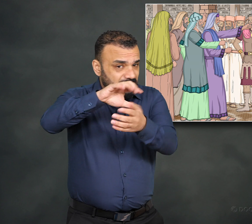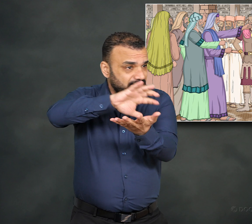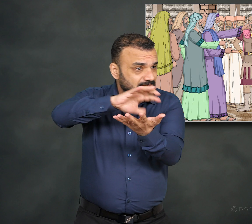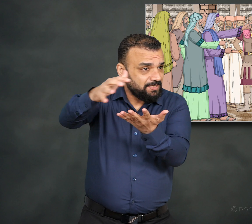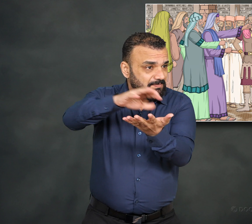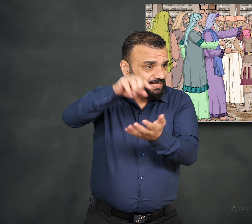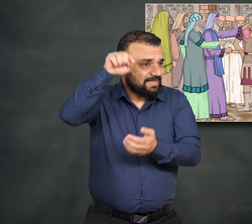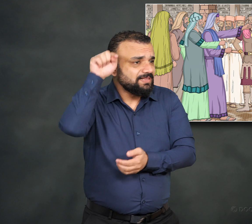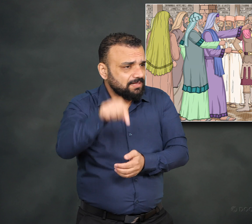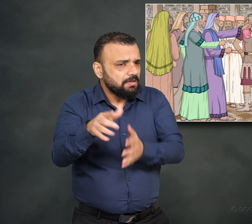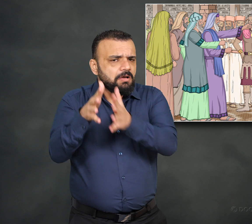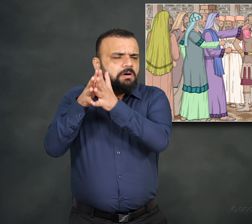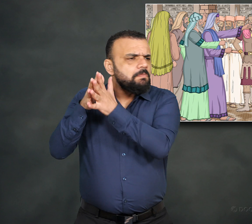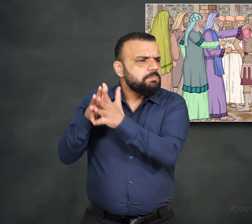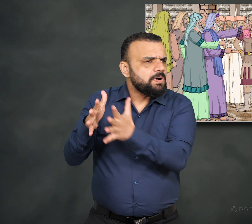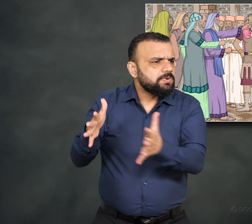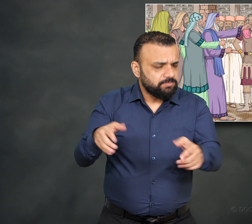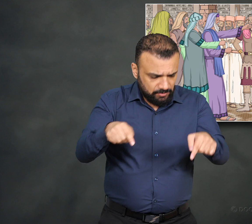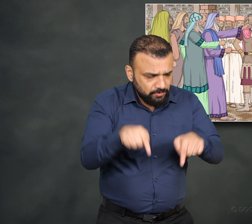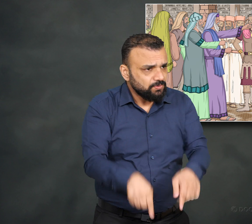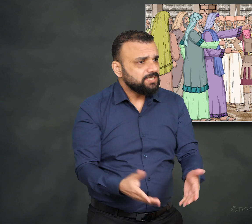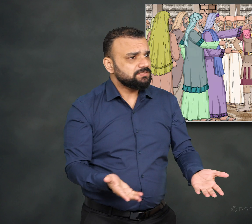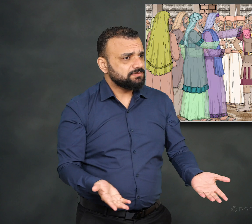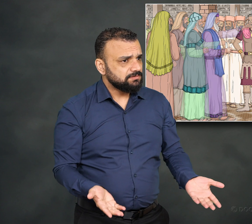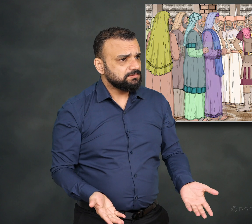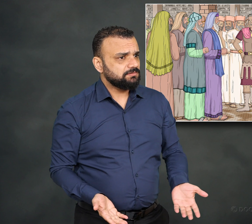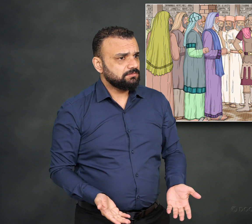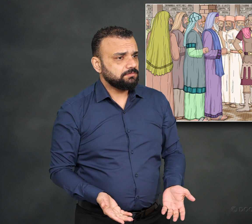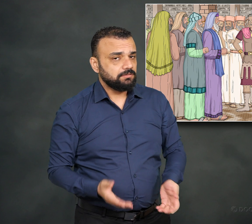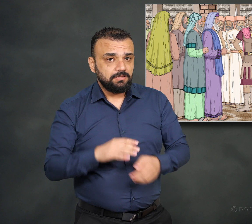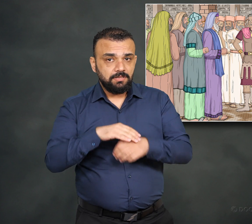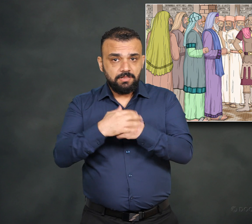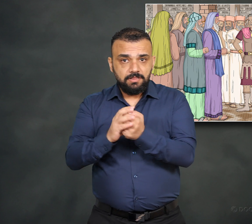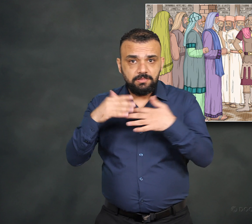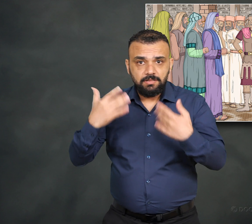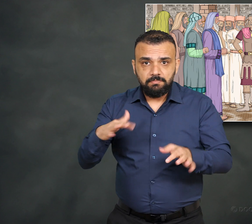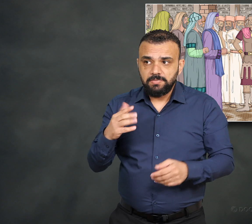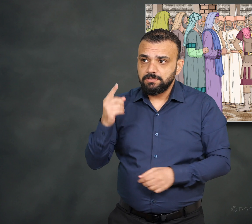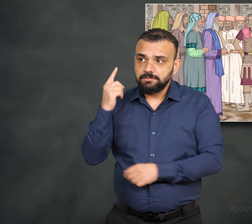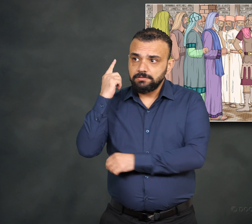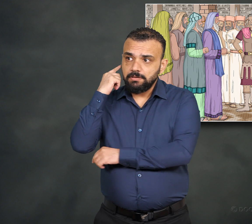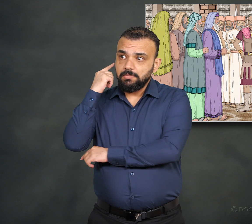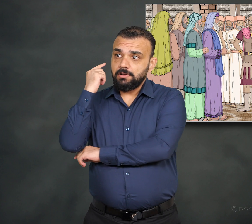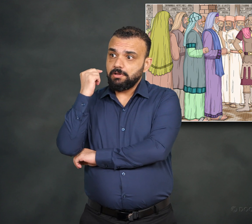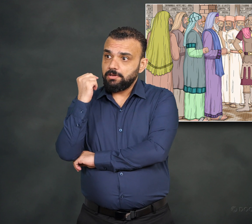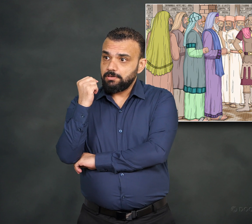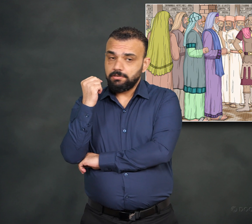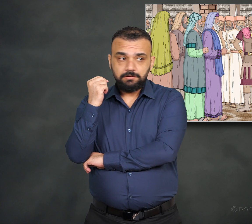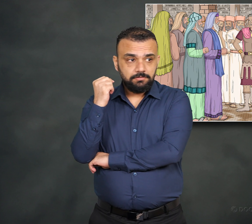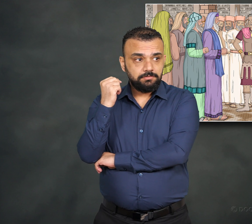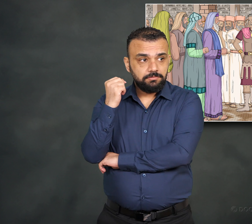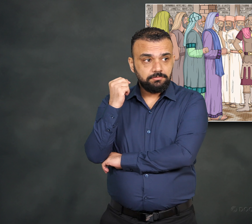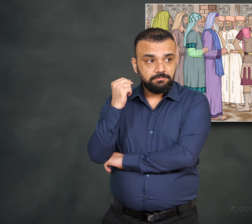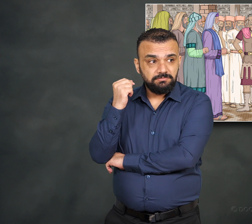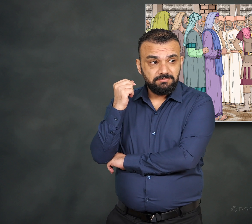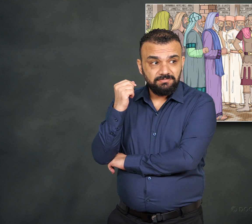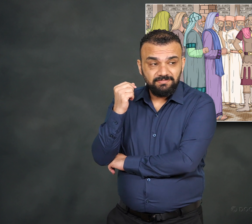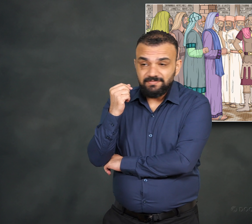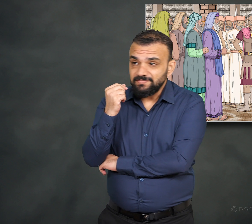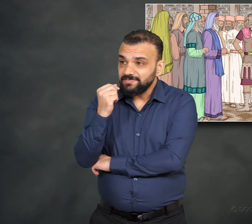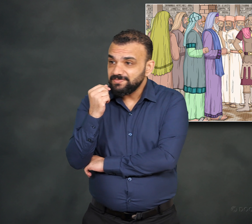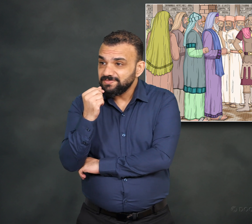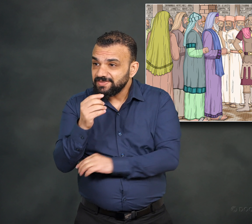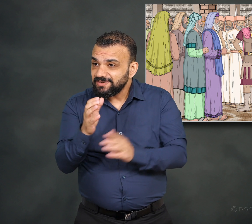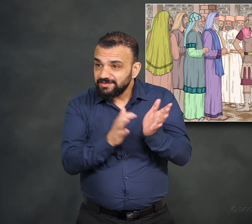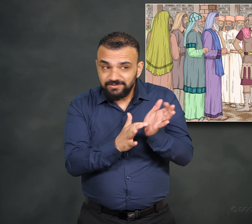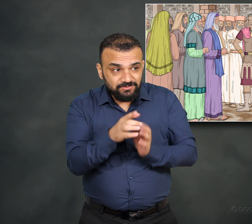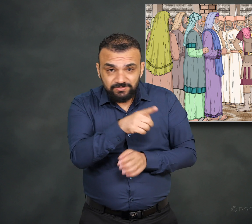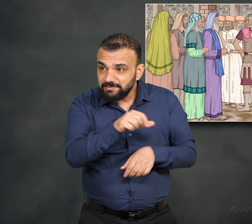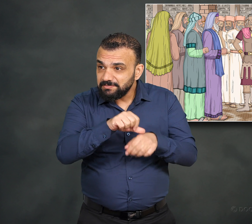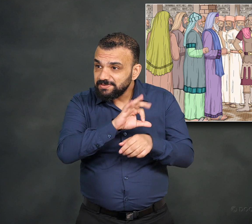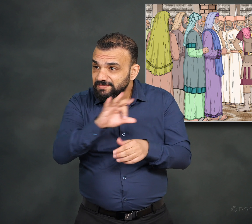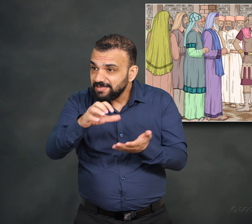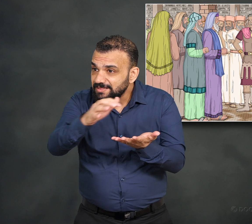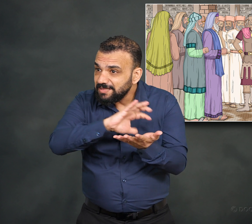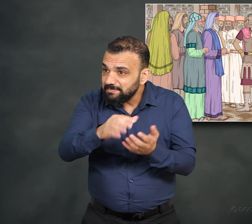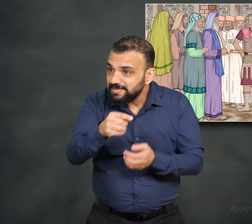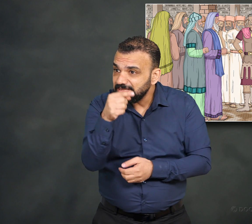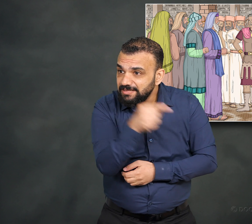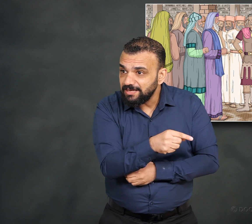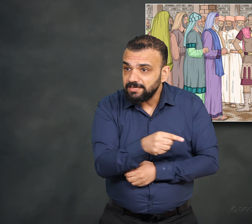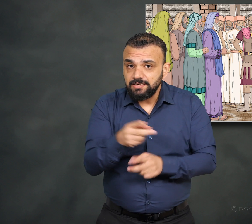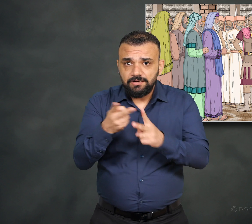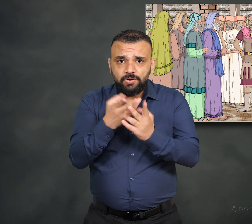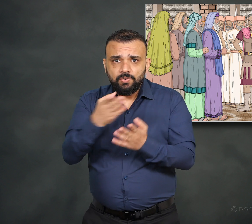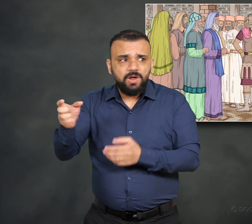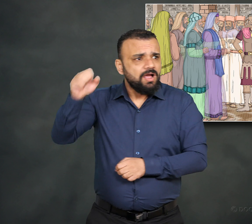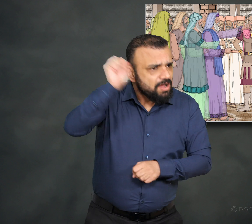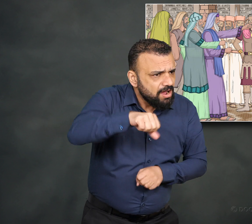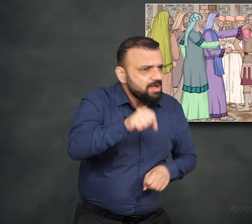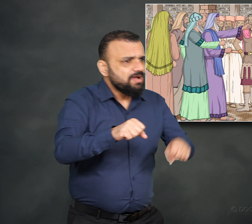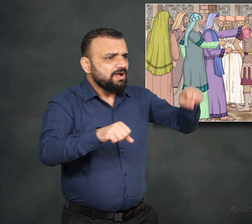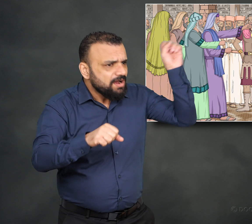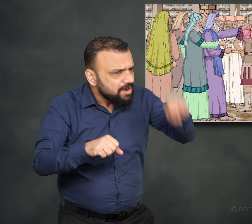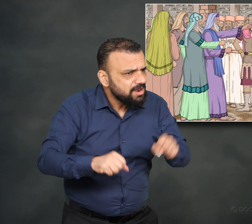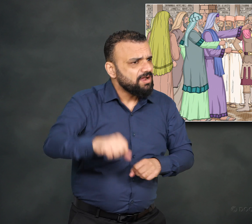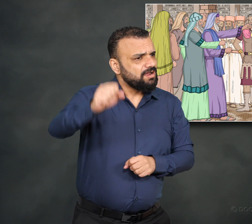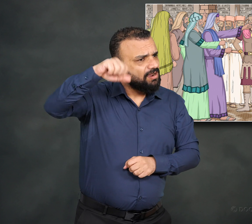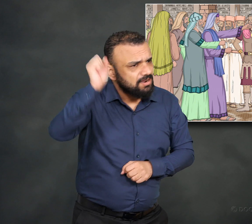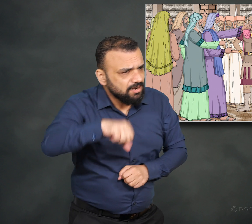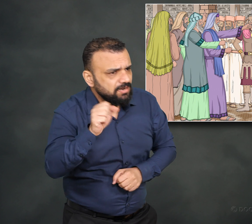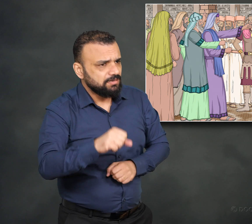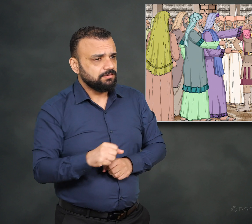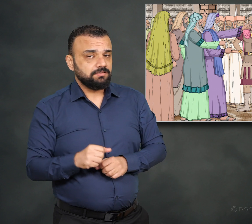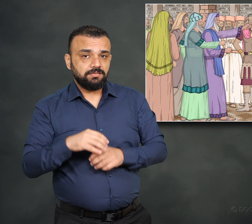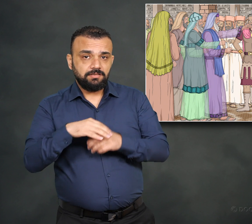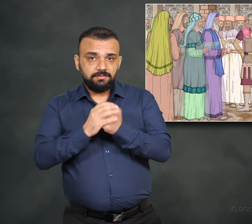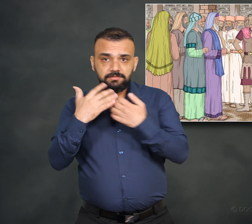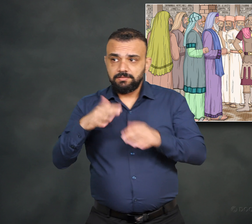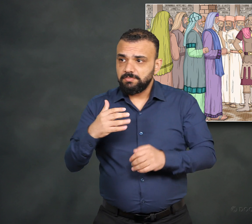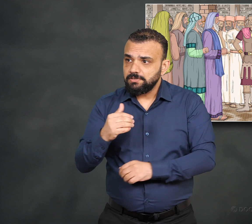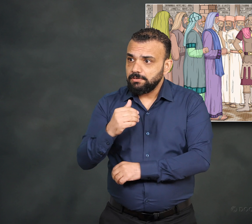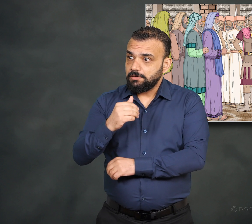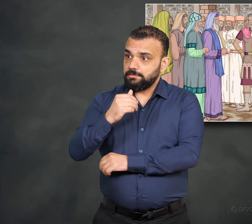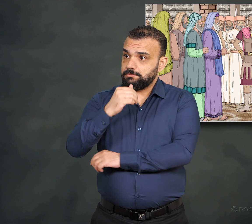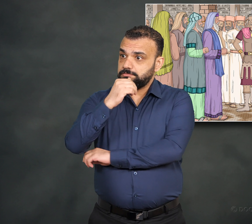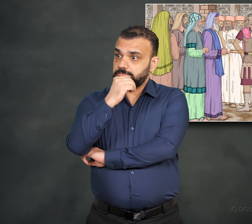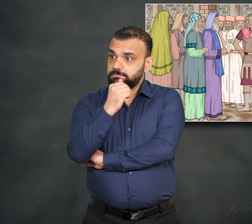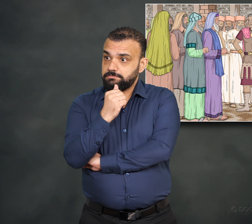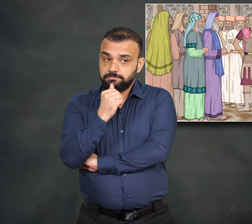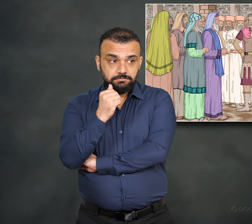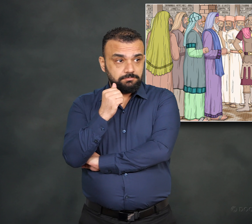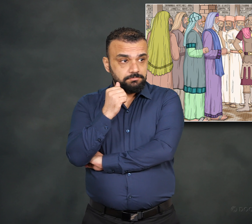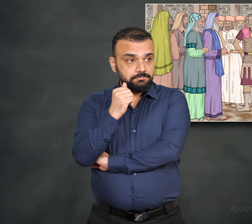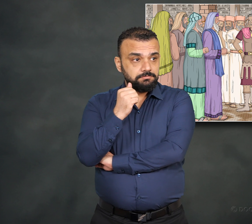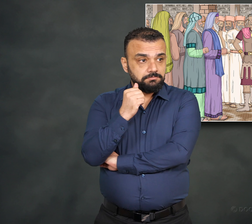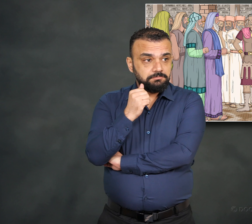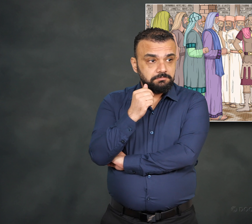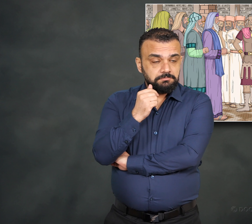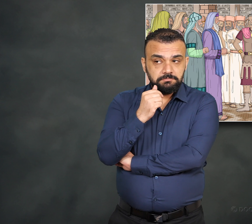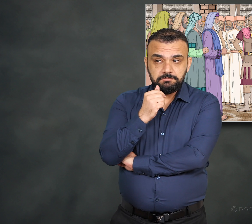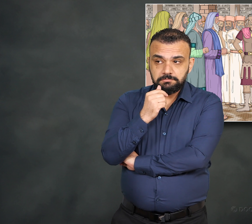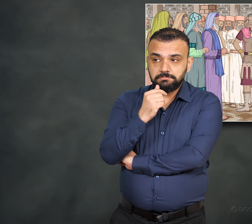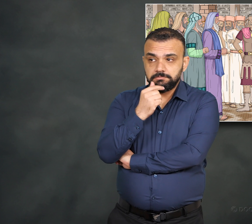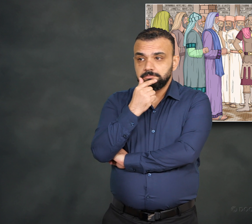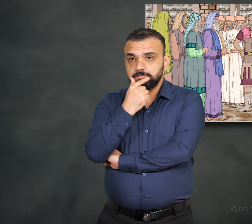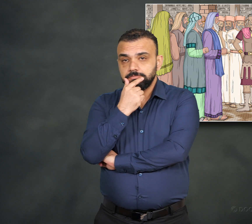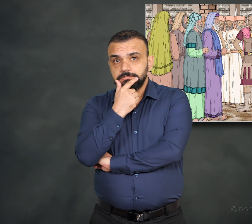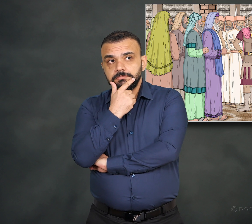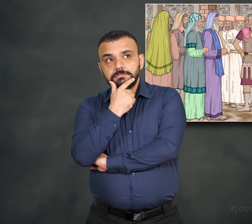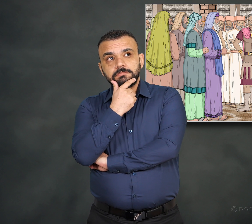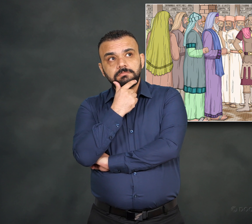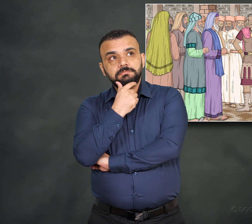He began in Galilee and has come all the way here.”